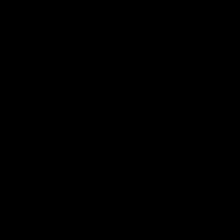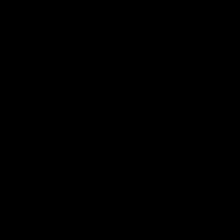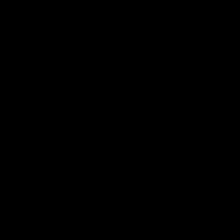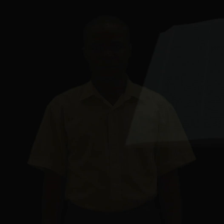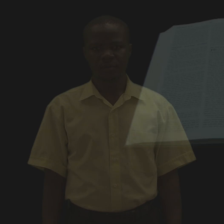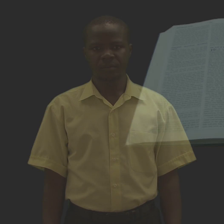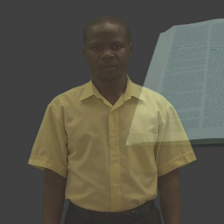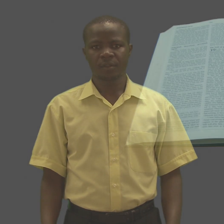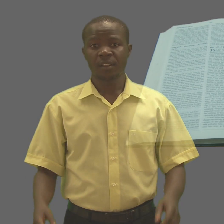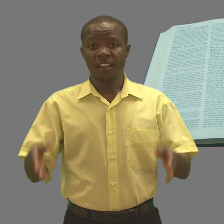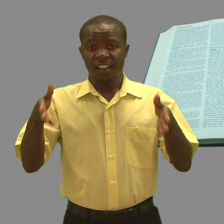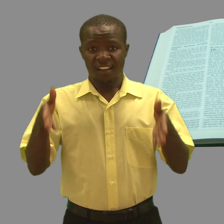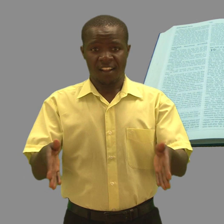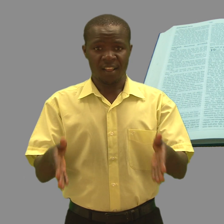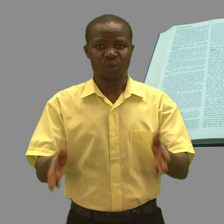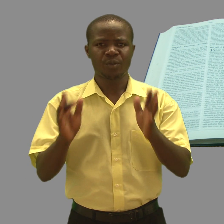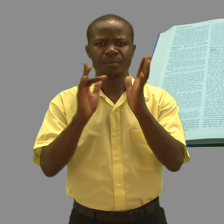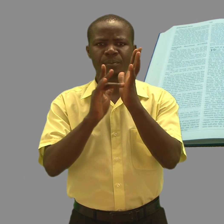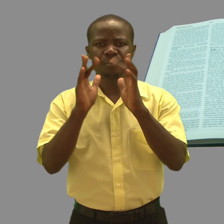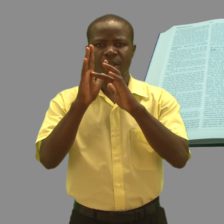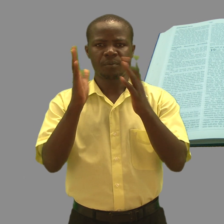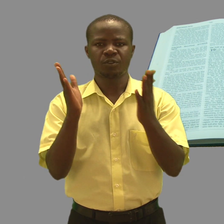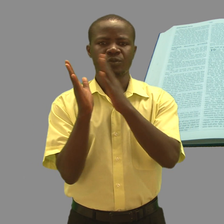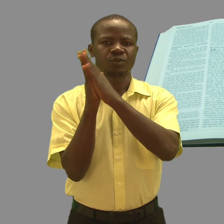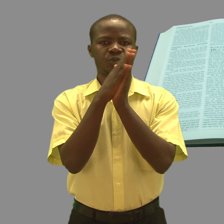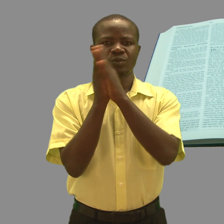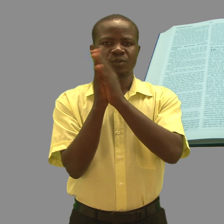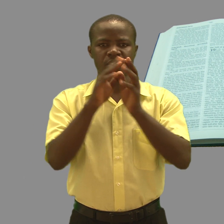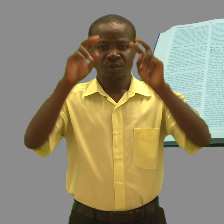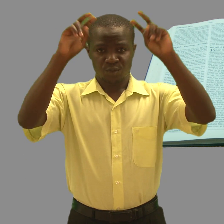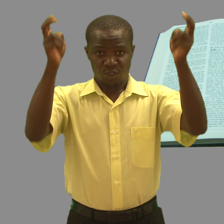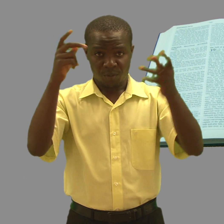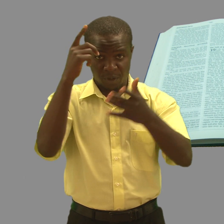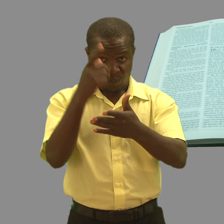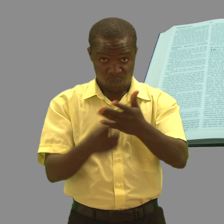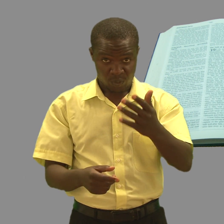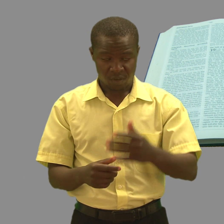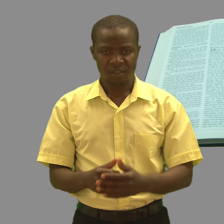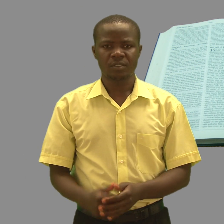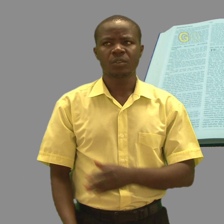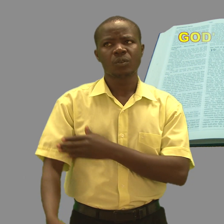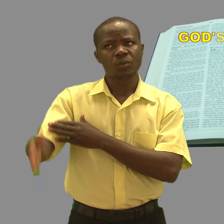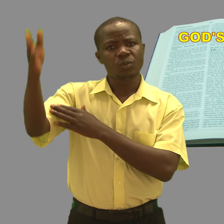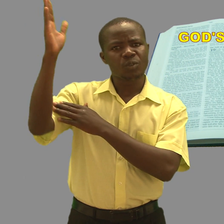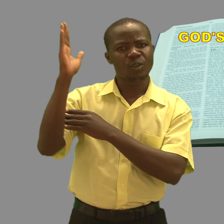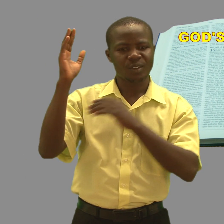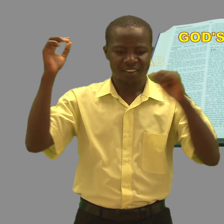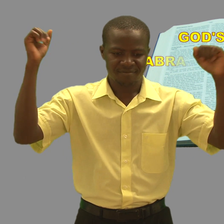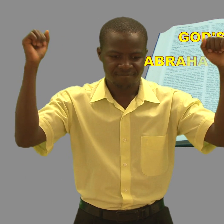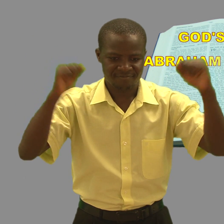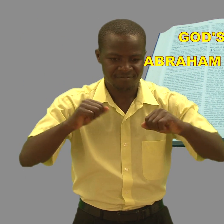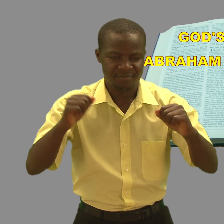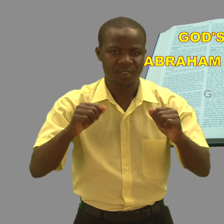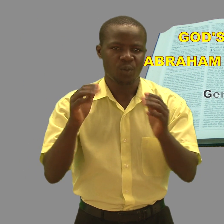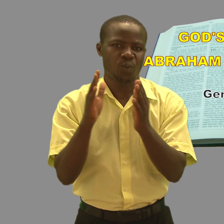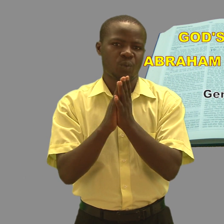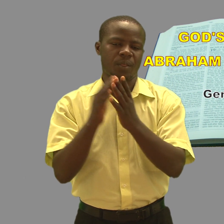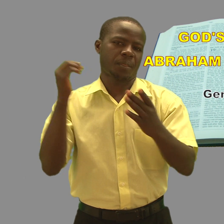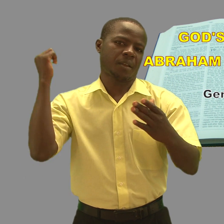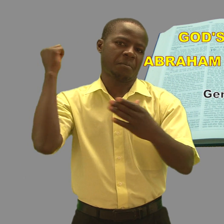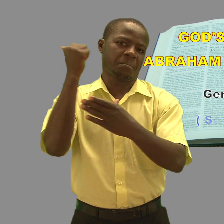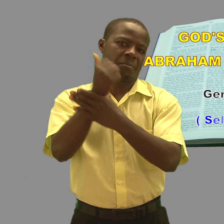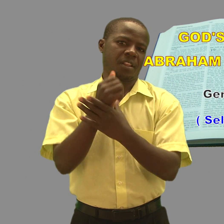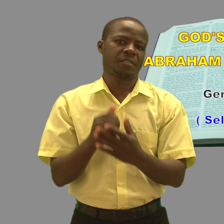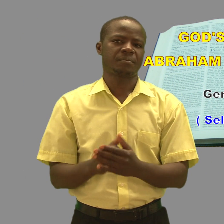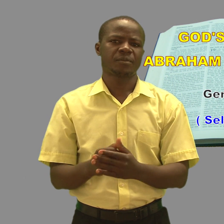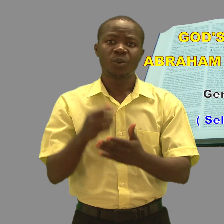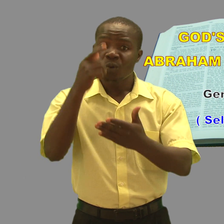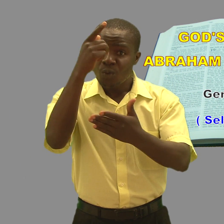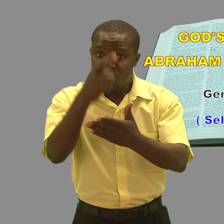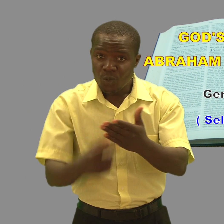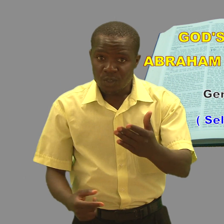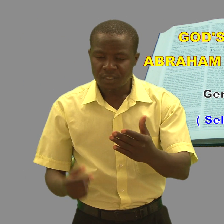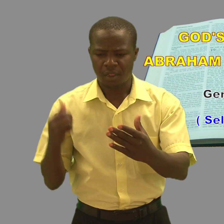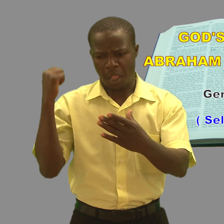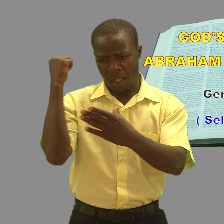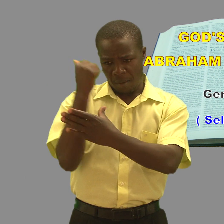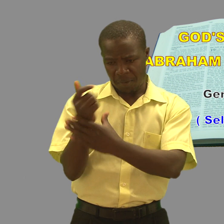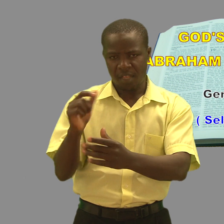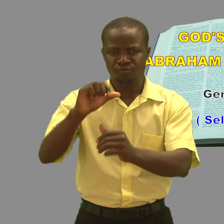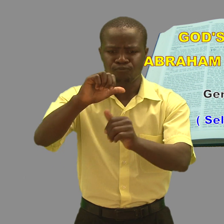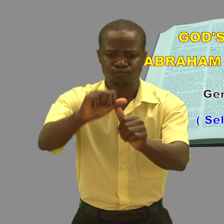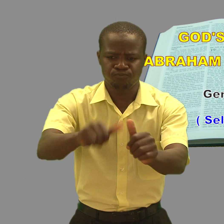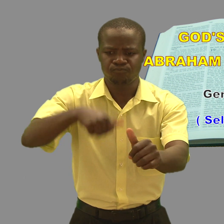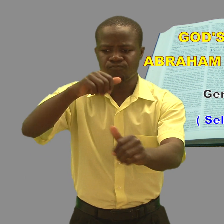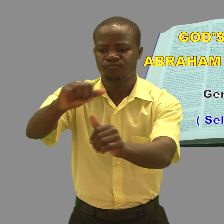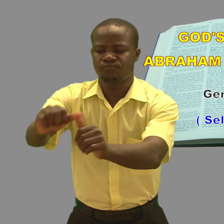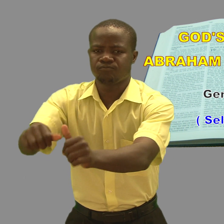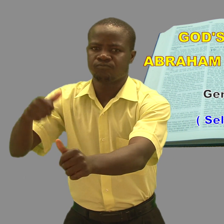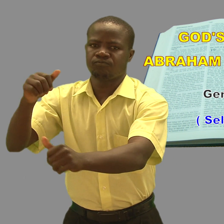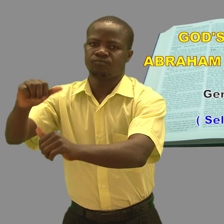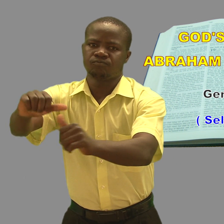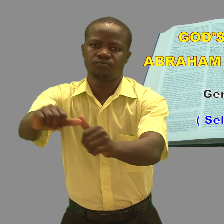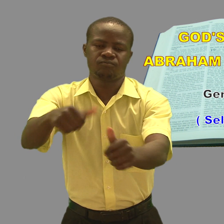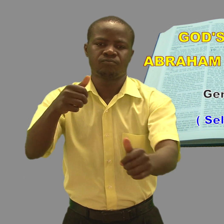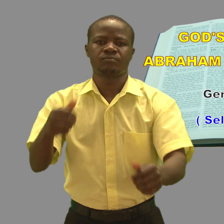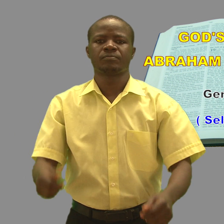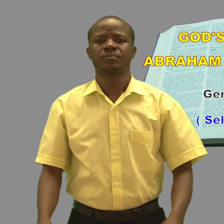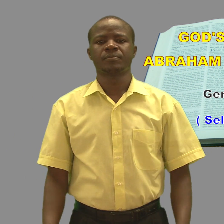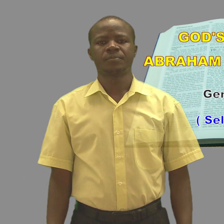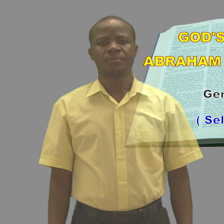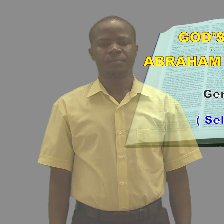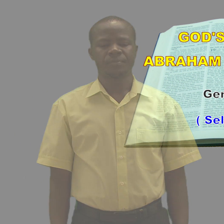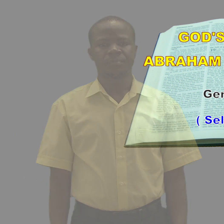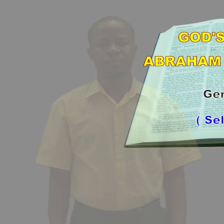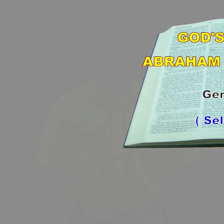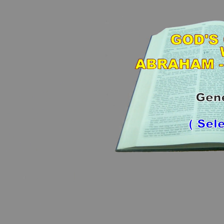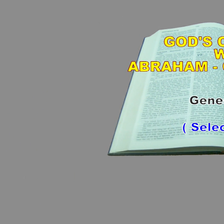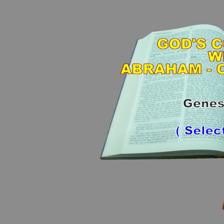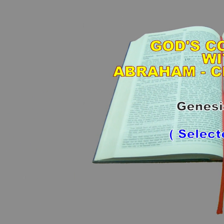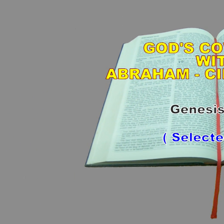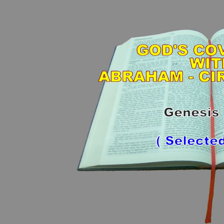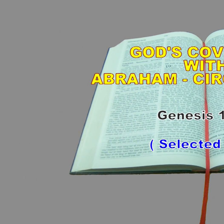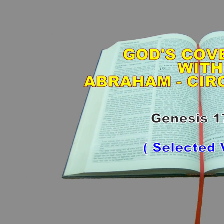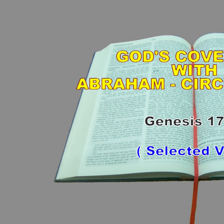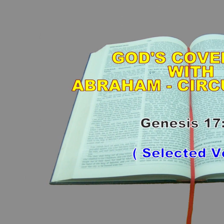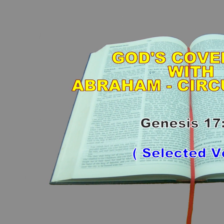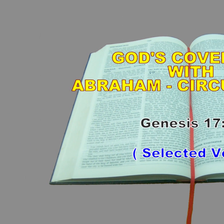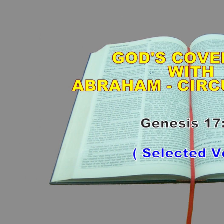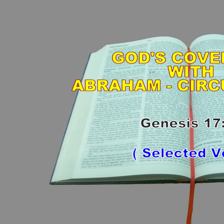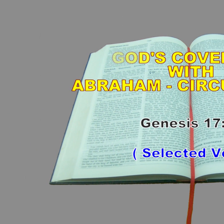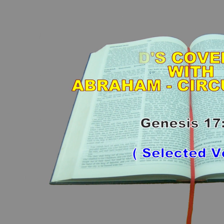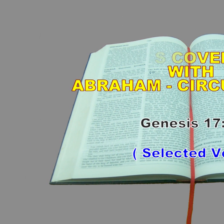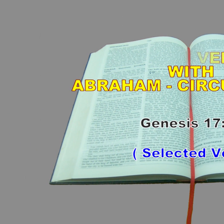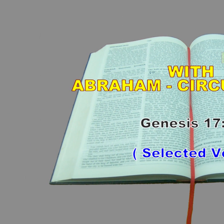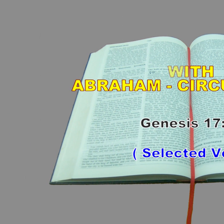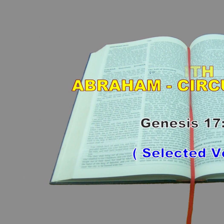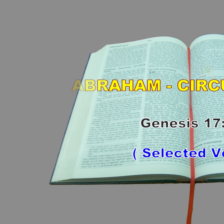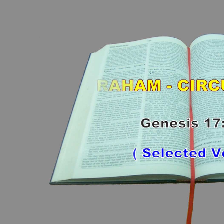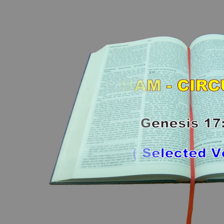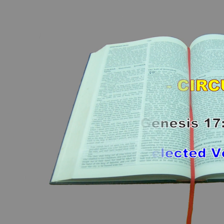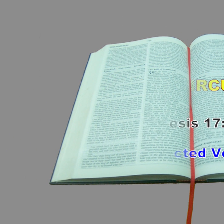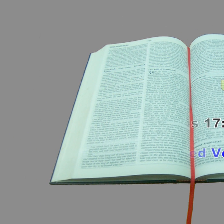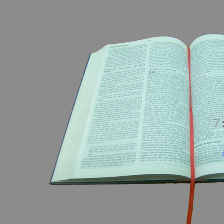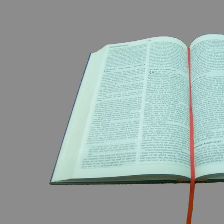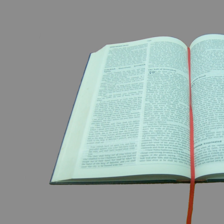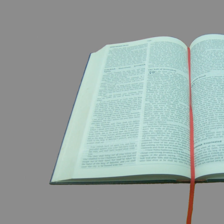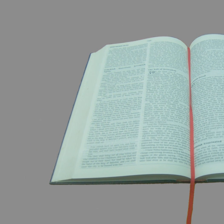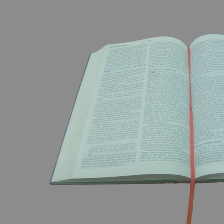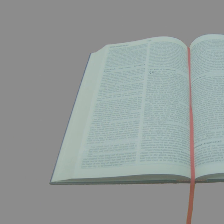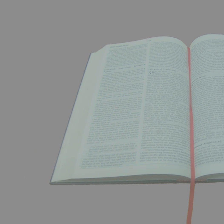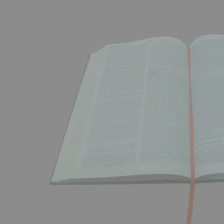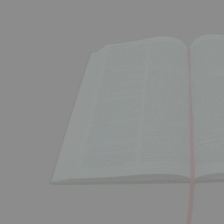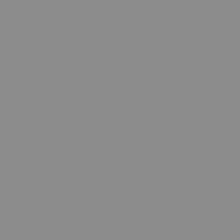God's covenant with Abraham - circumcision